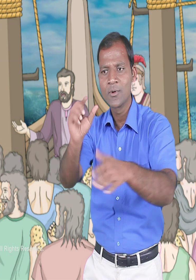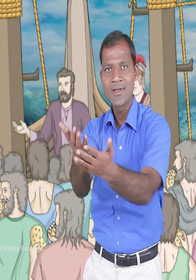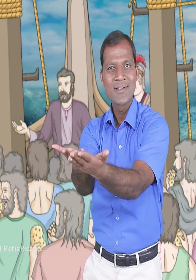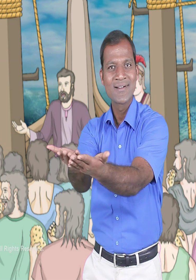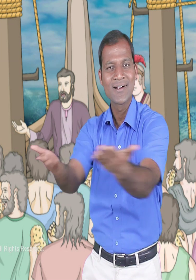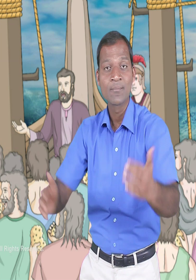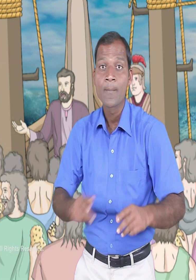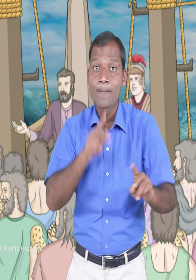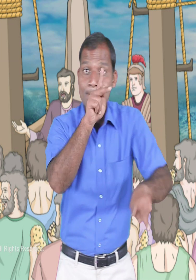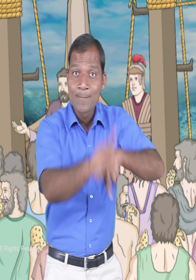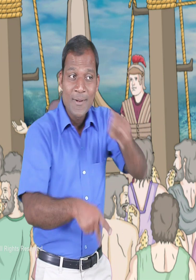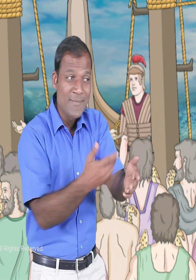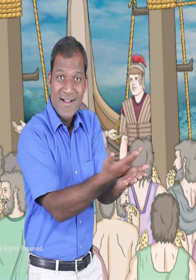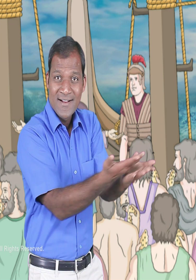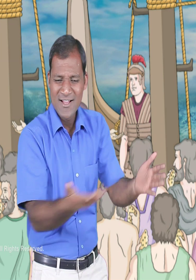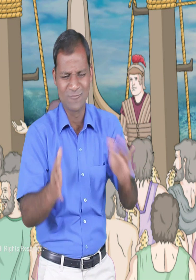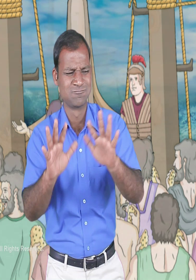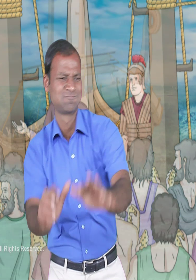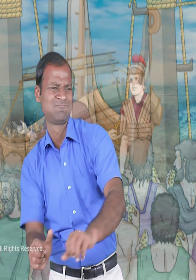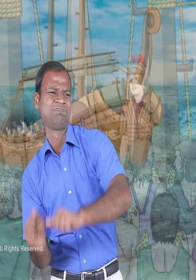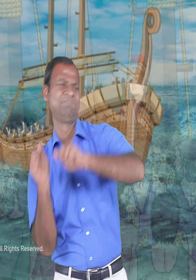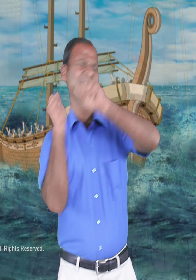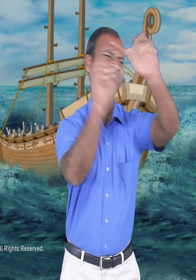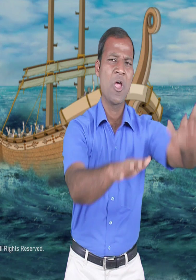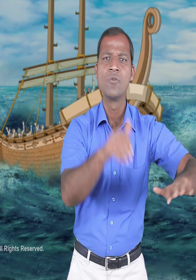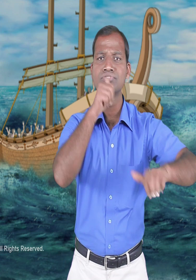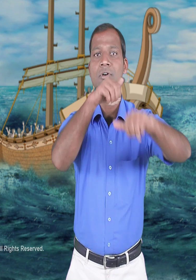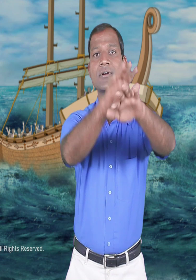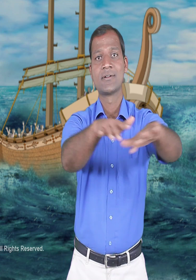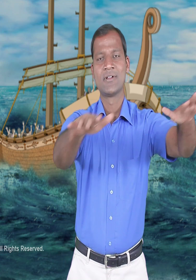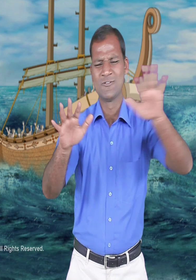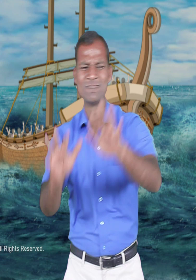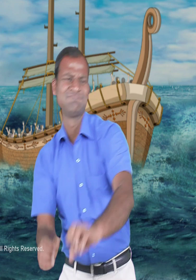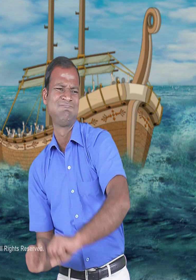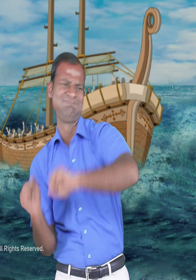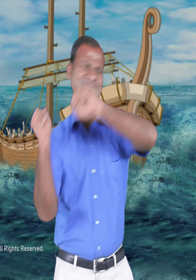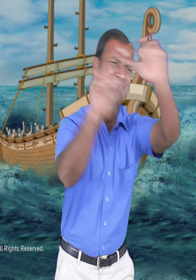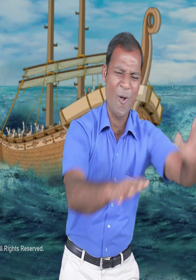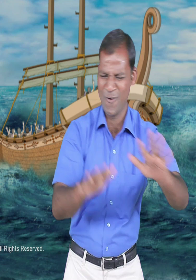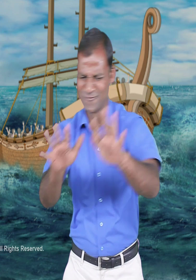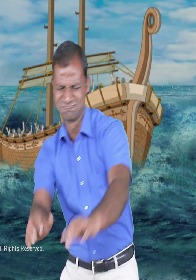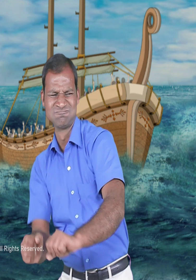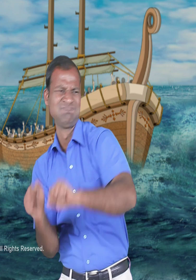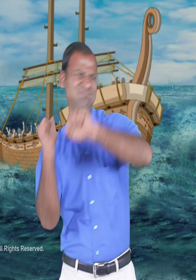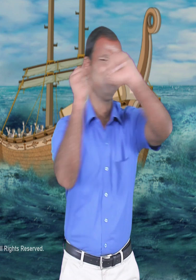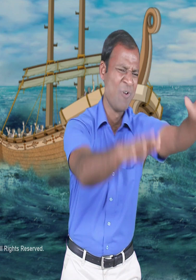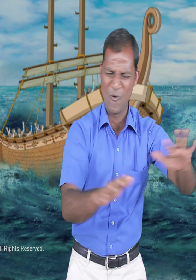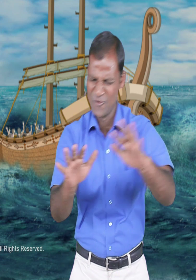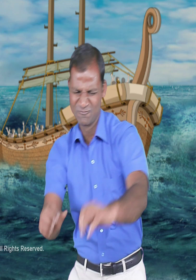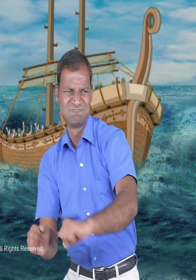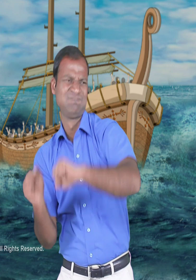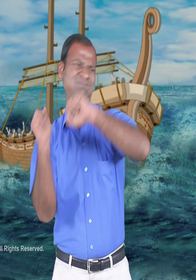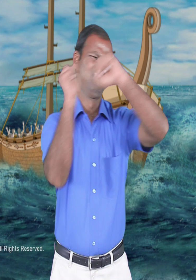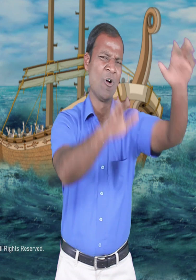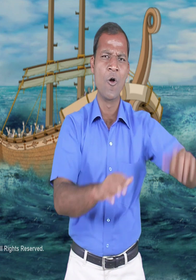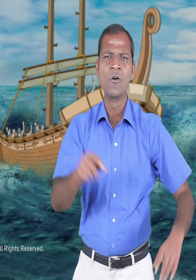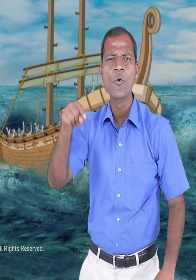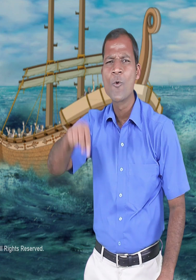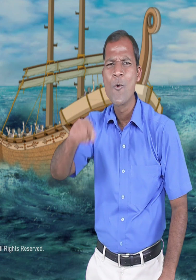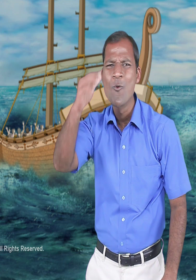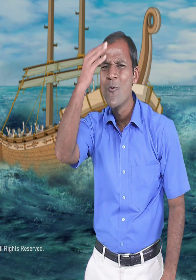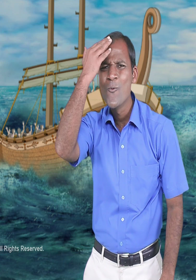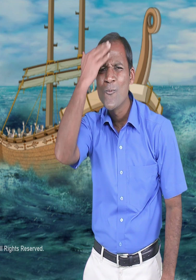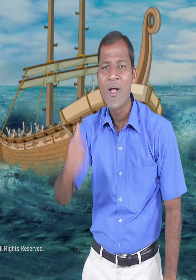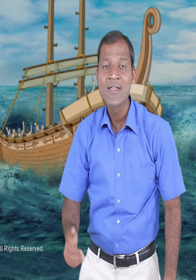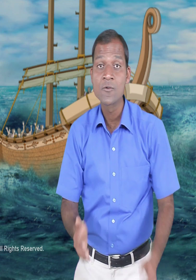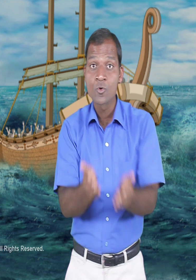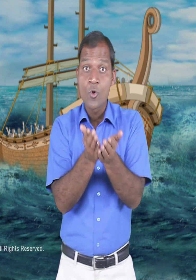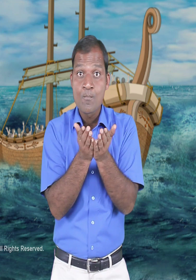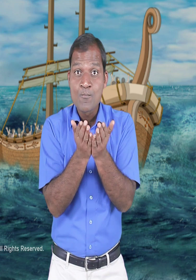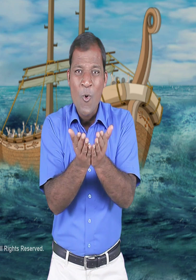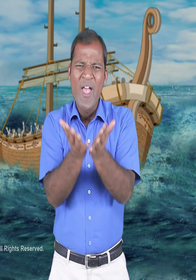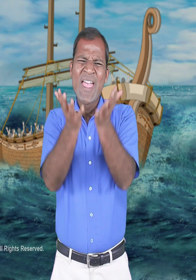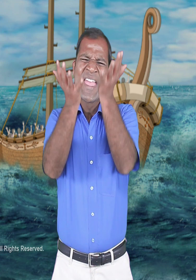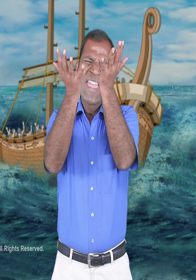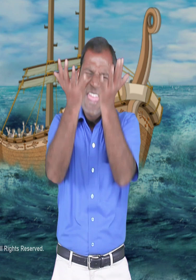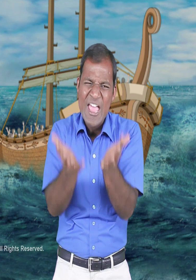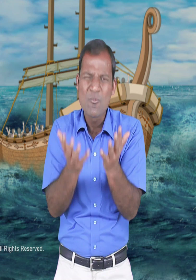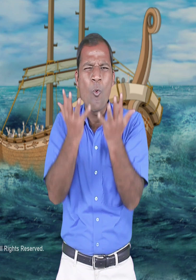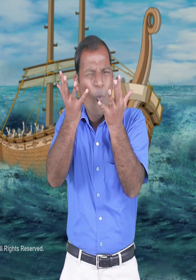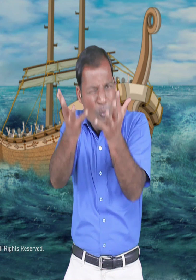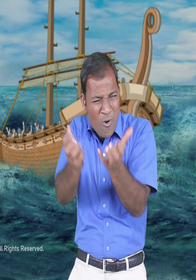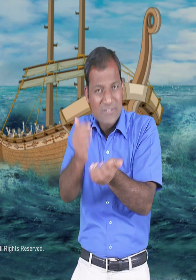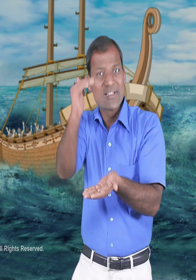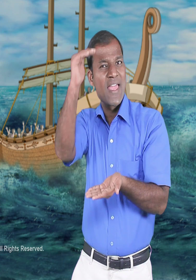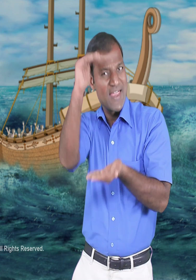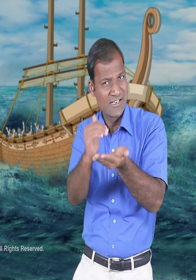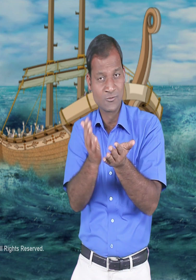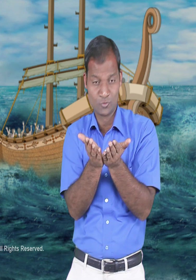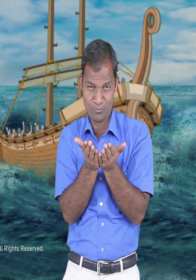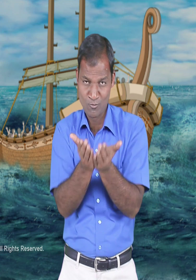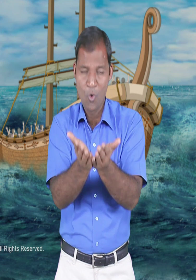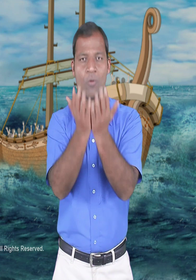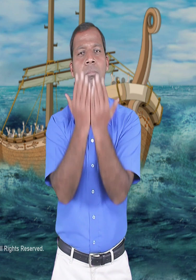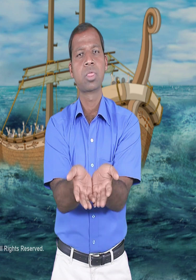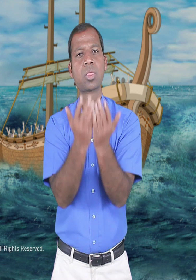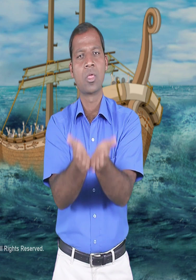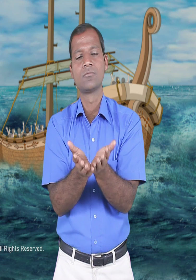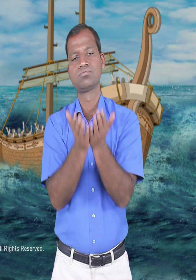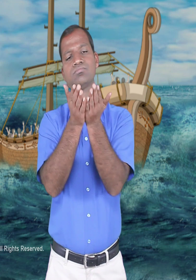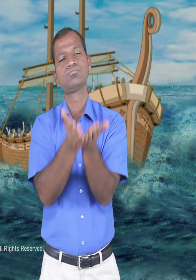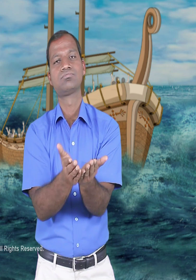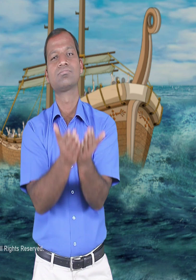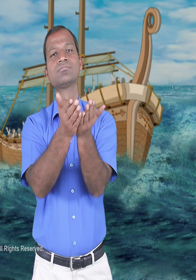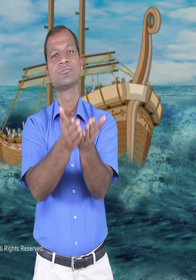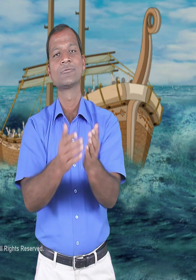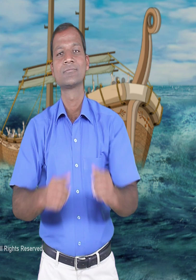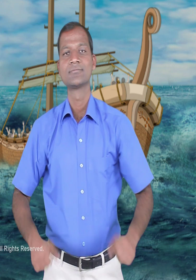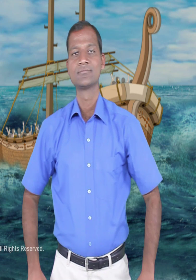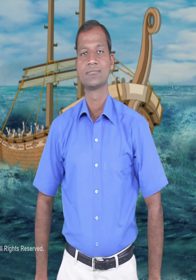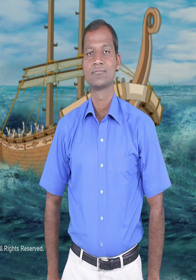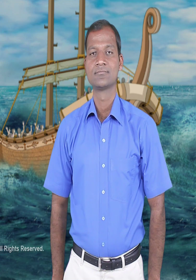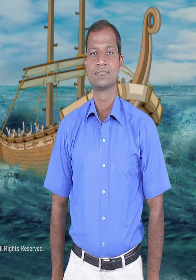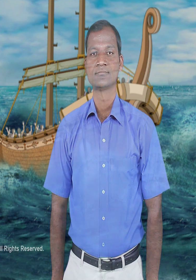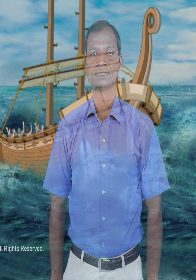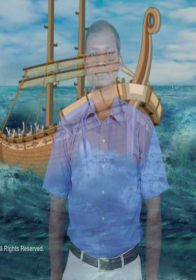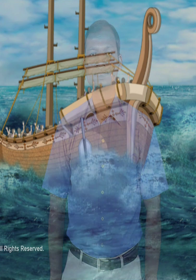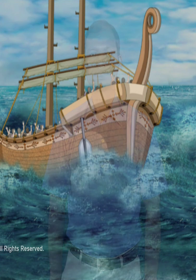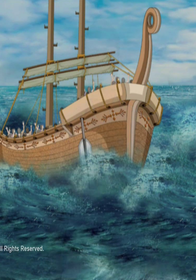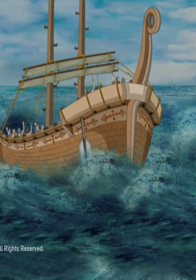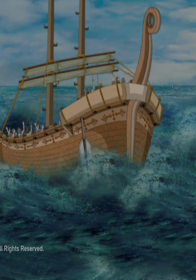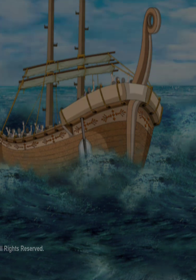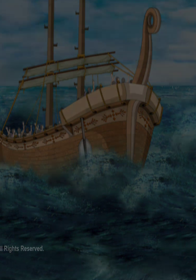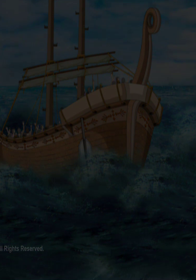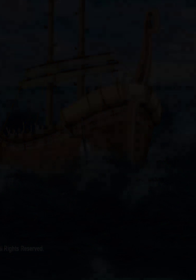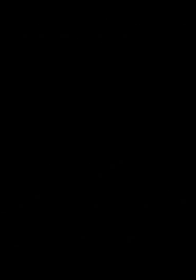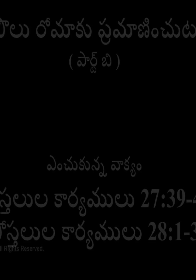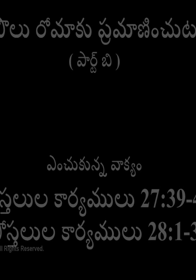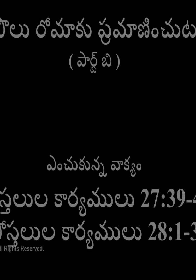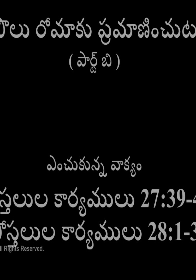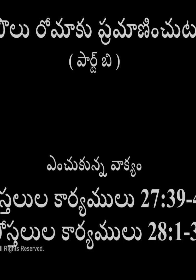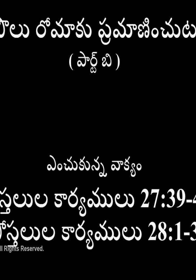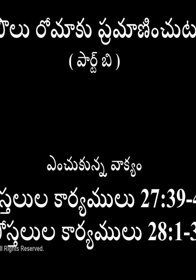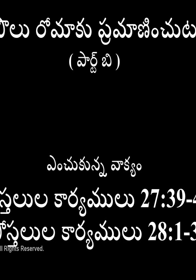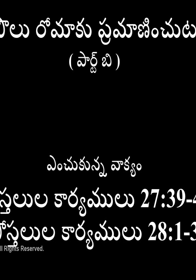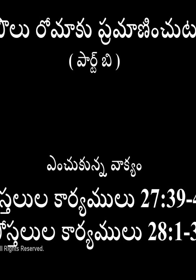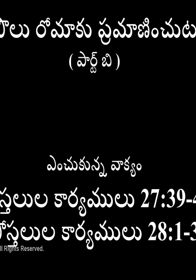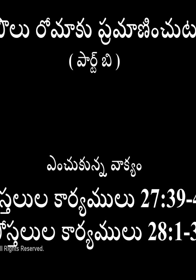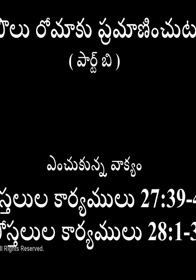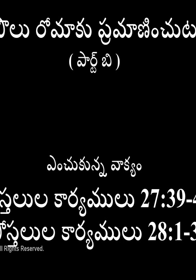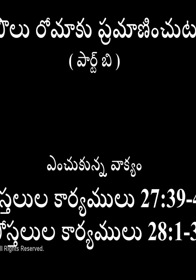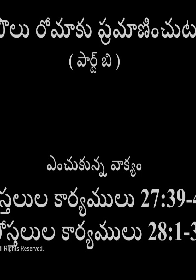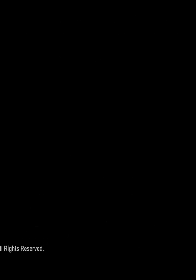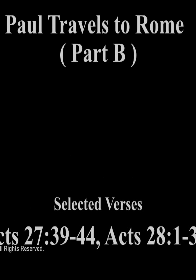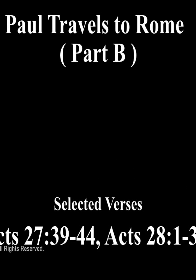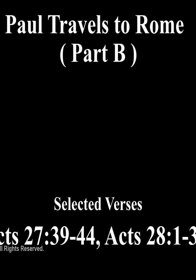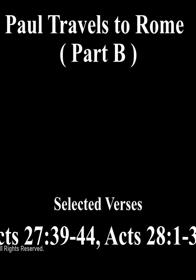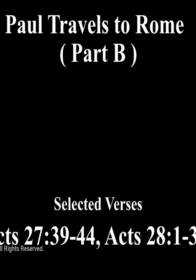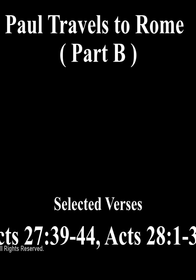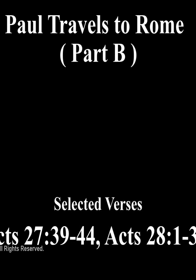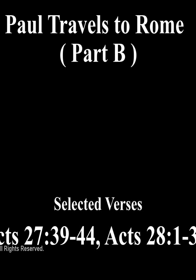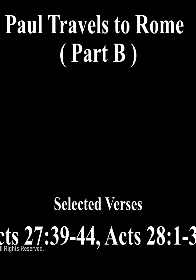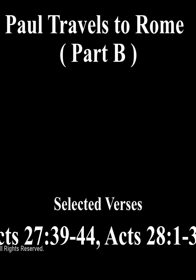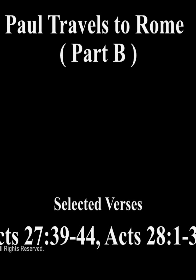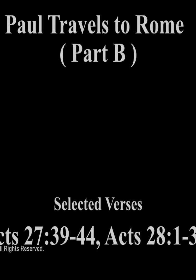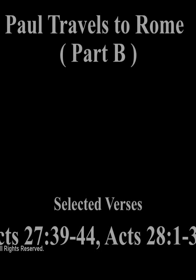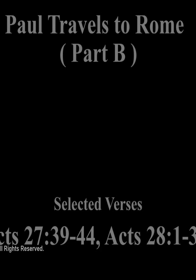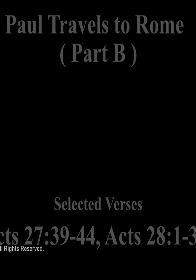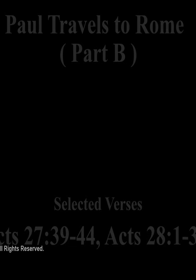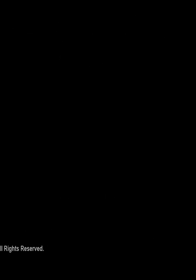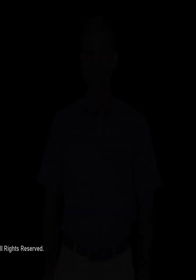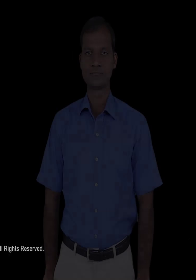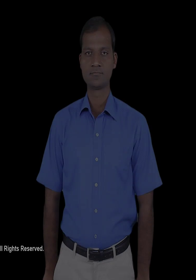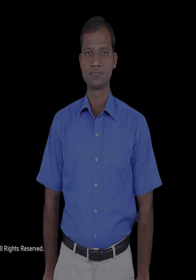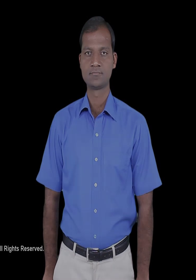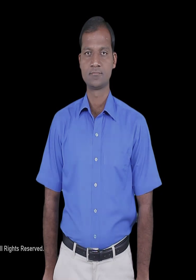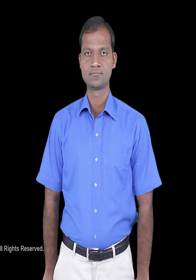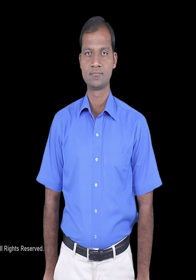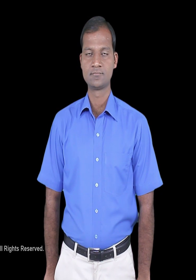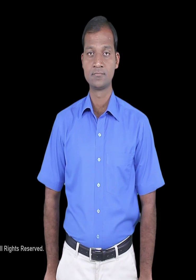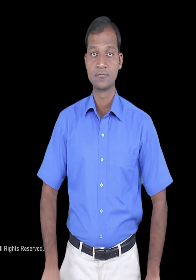After the men had eaten their fill, they lightened the ship by throwing the grain into the sea.